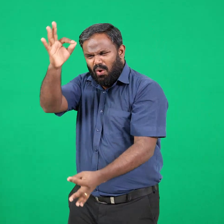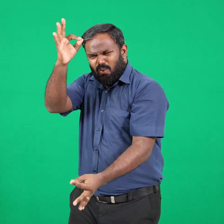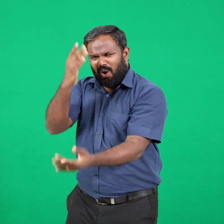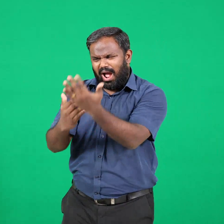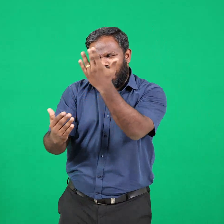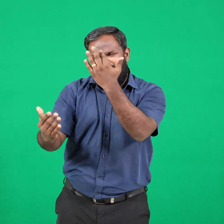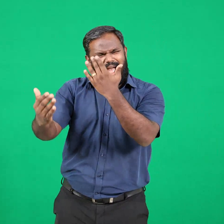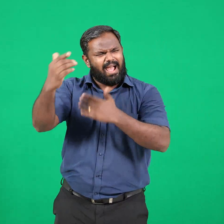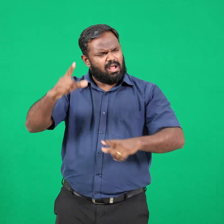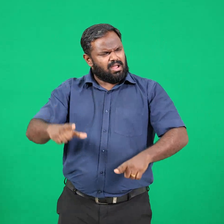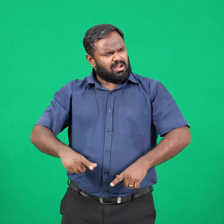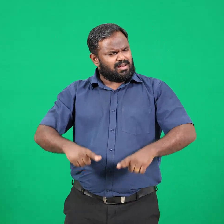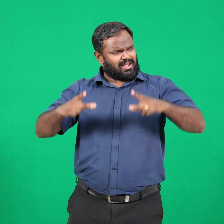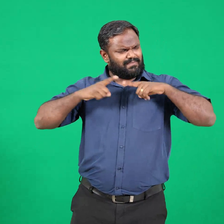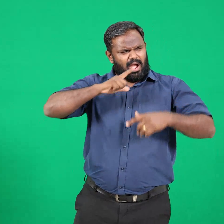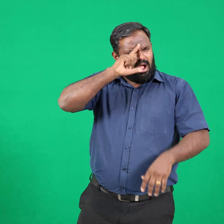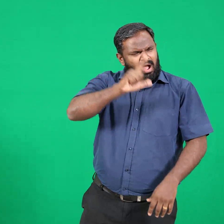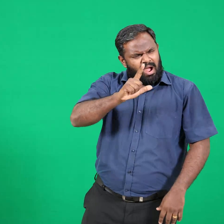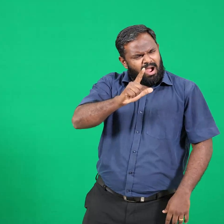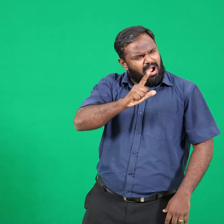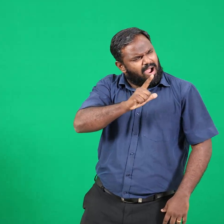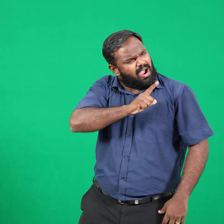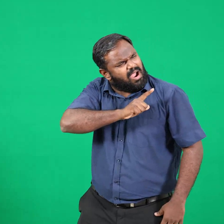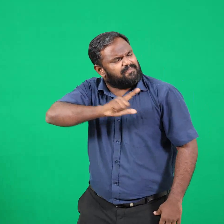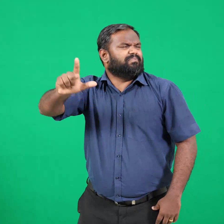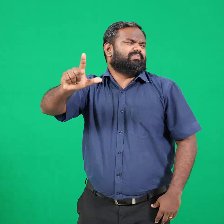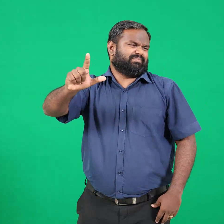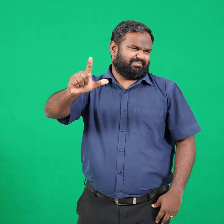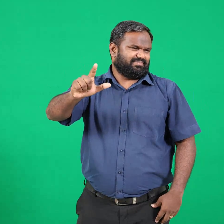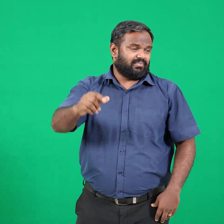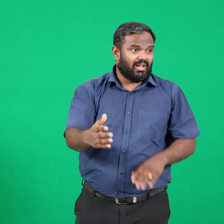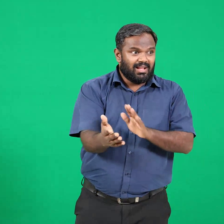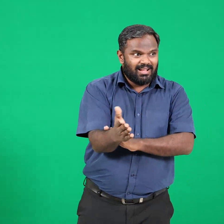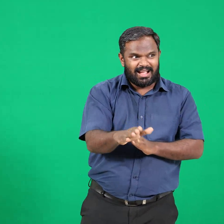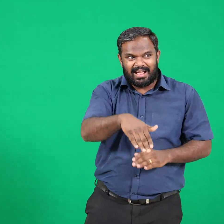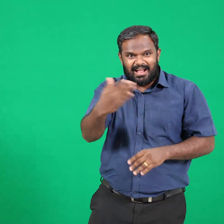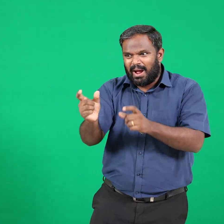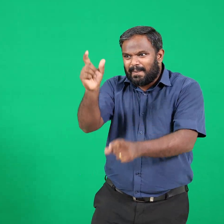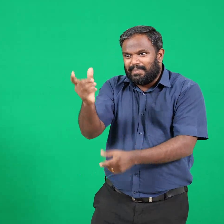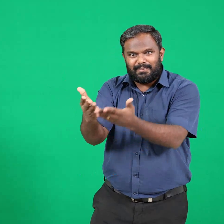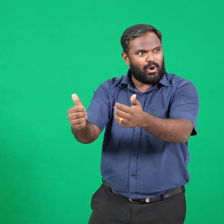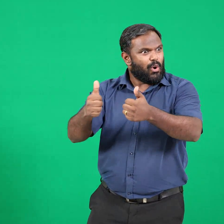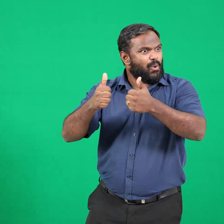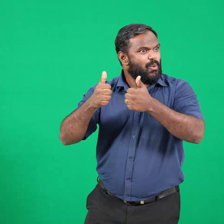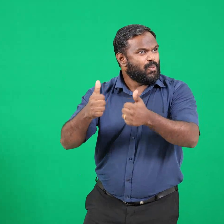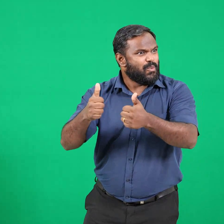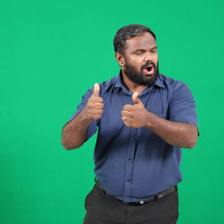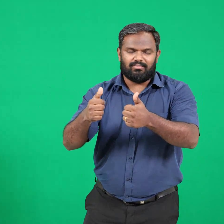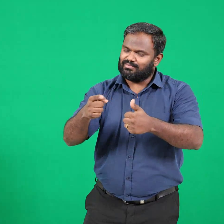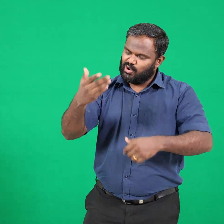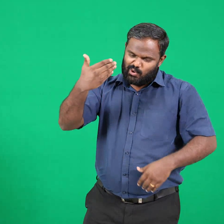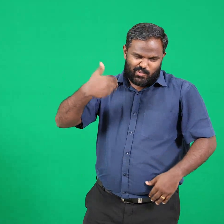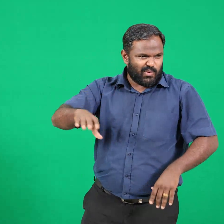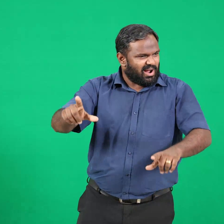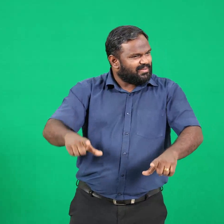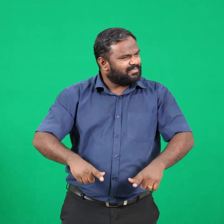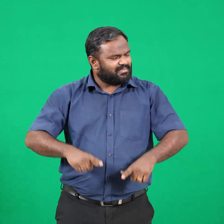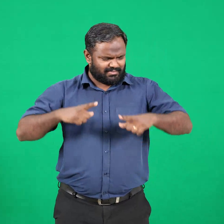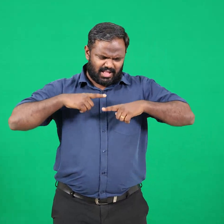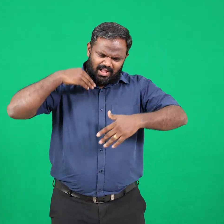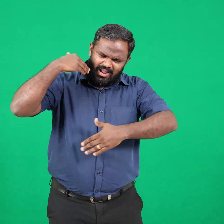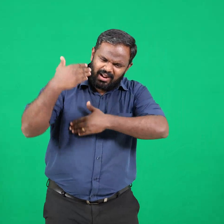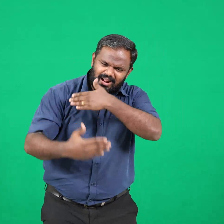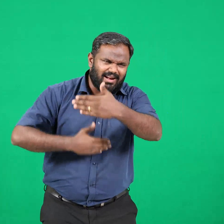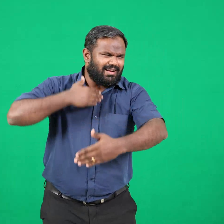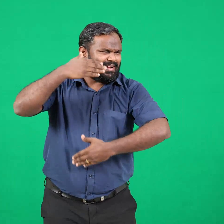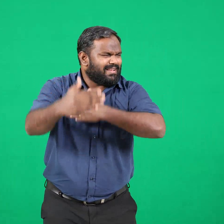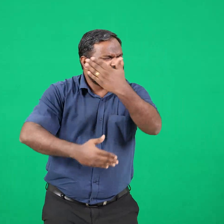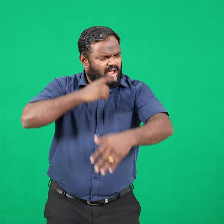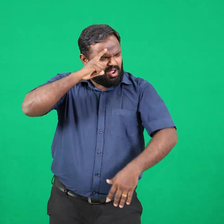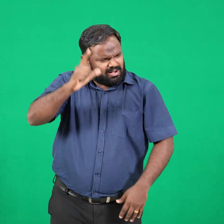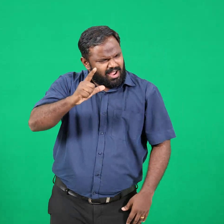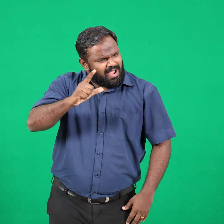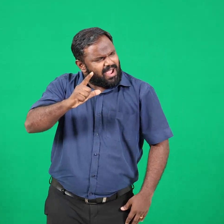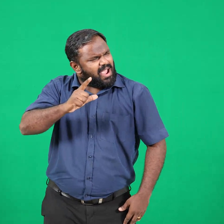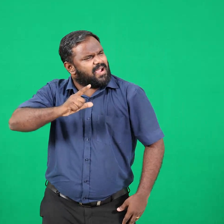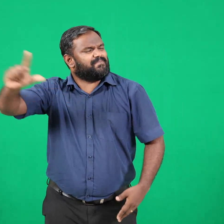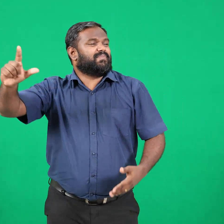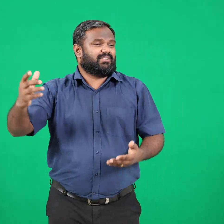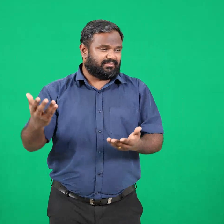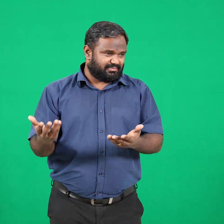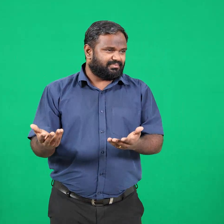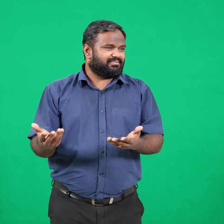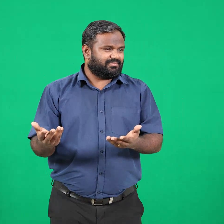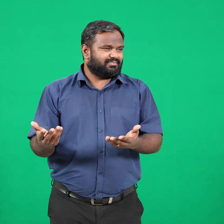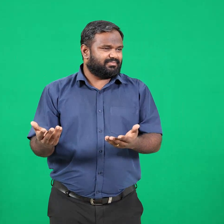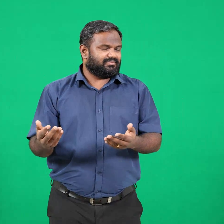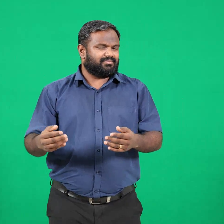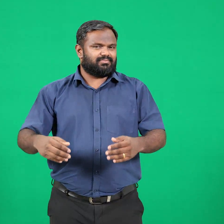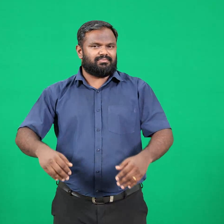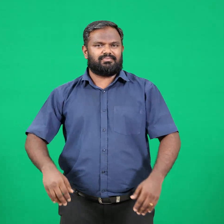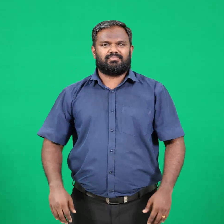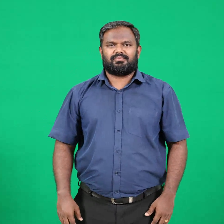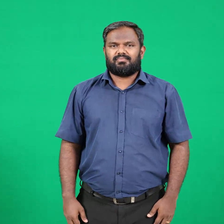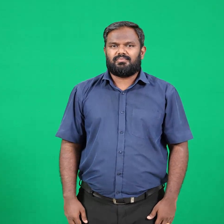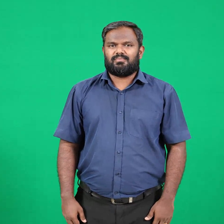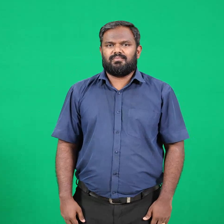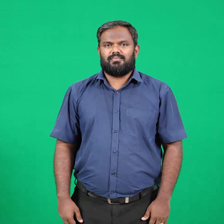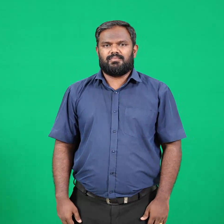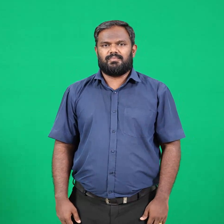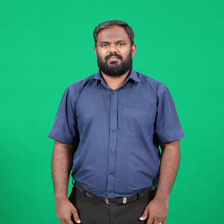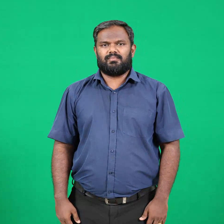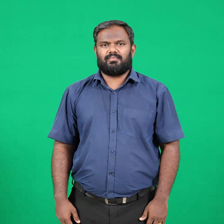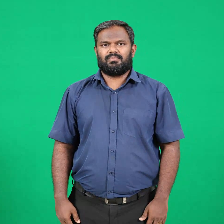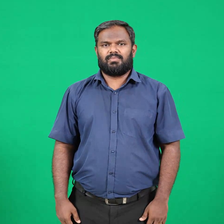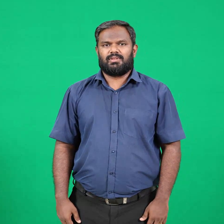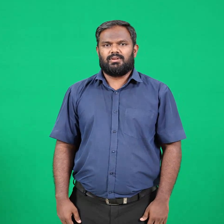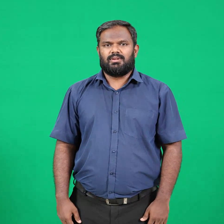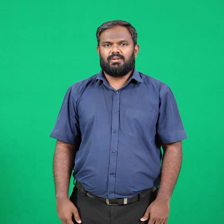And they will go away into eternal punishment, but the righteous into eternal life."